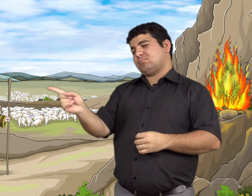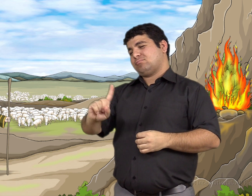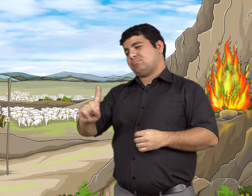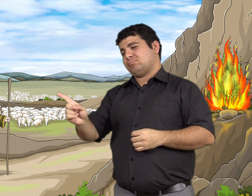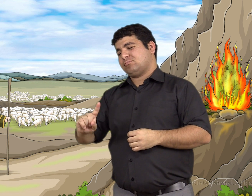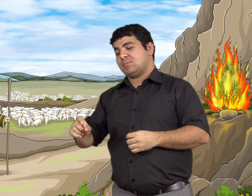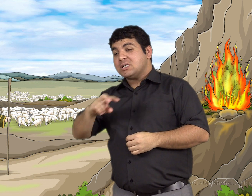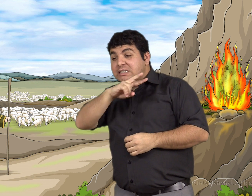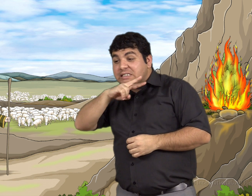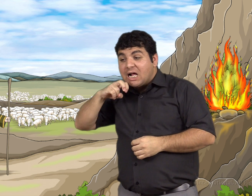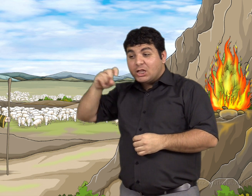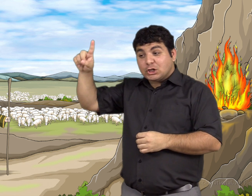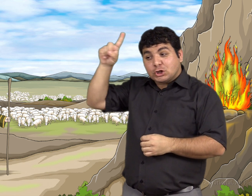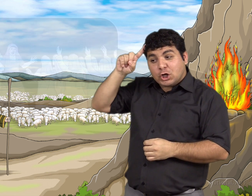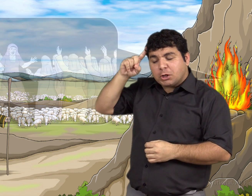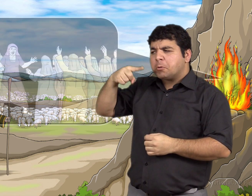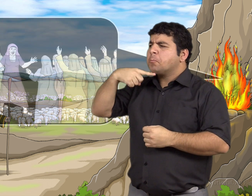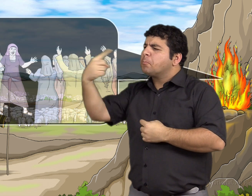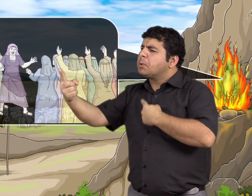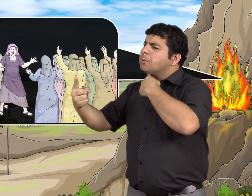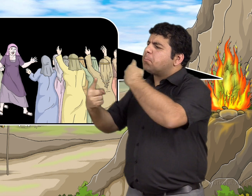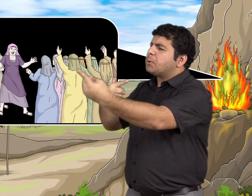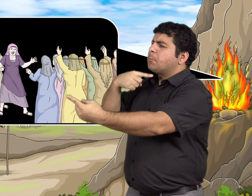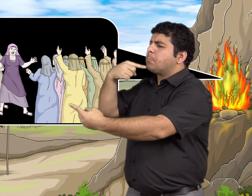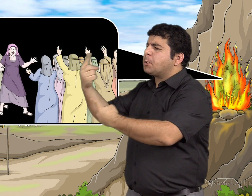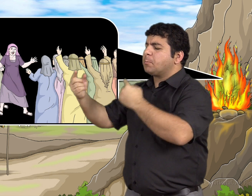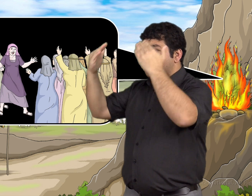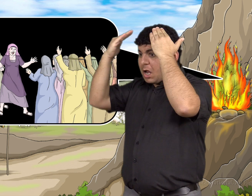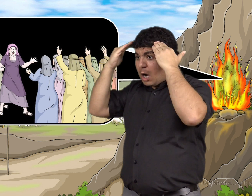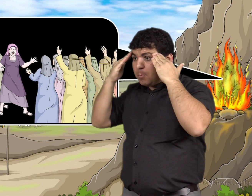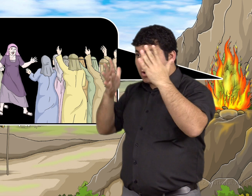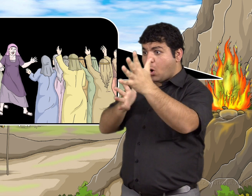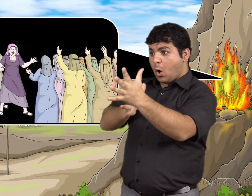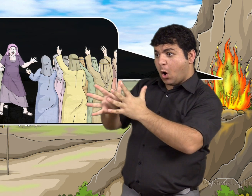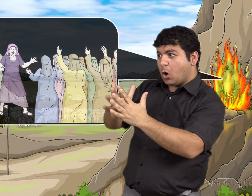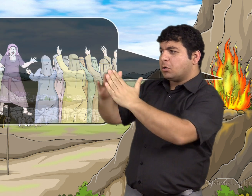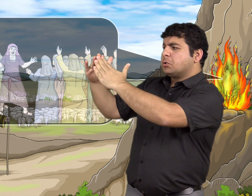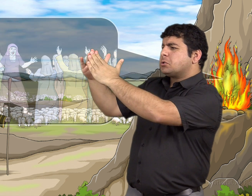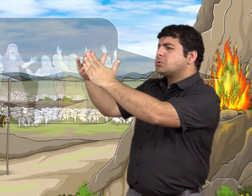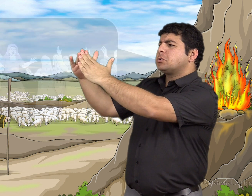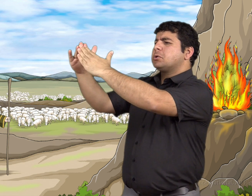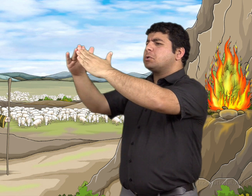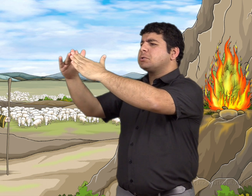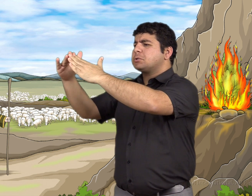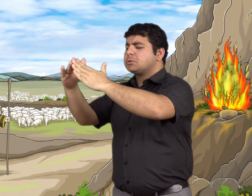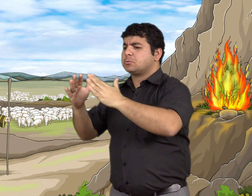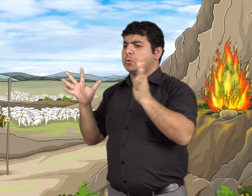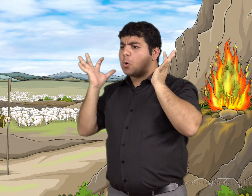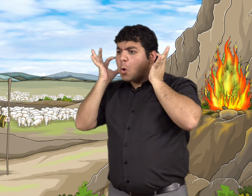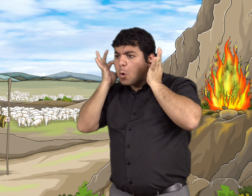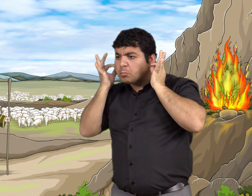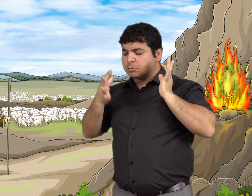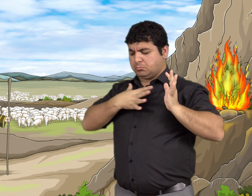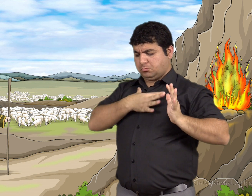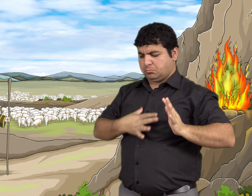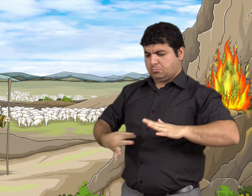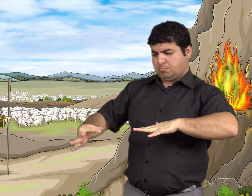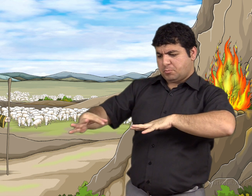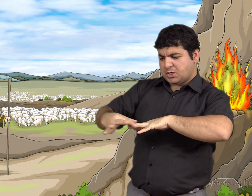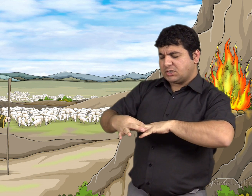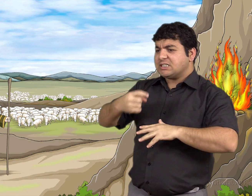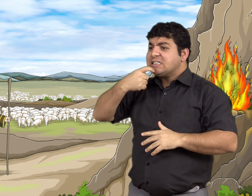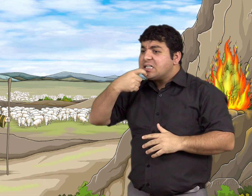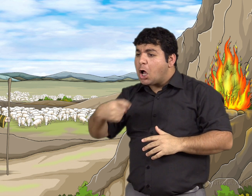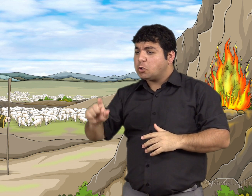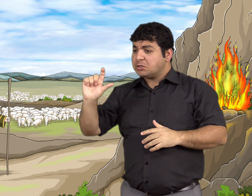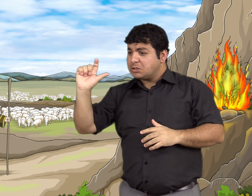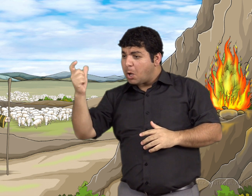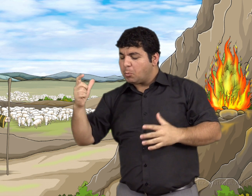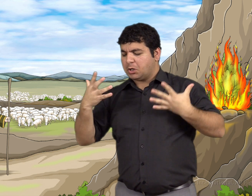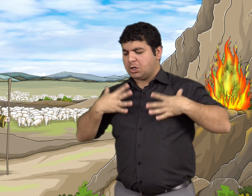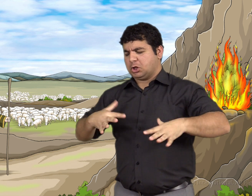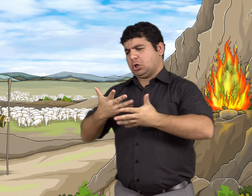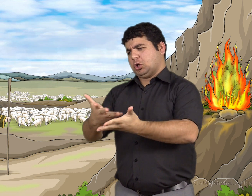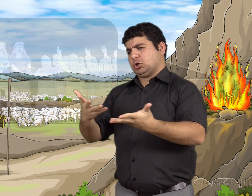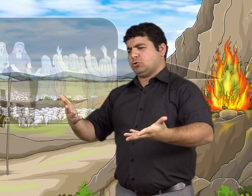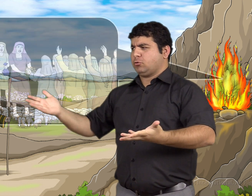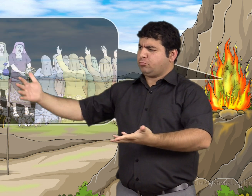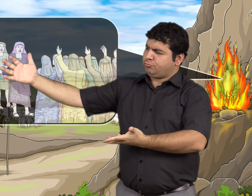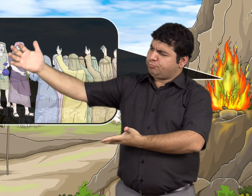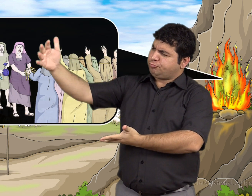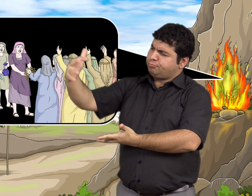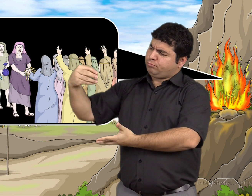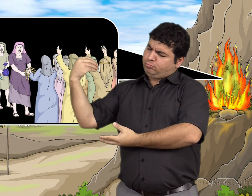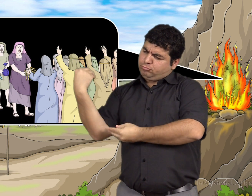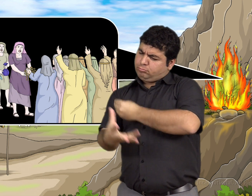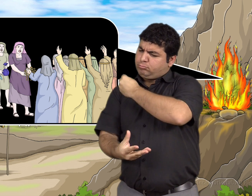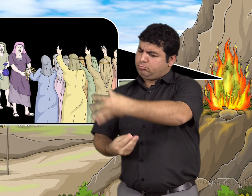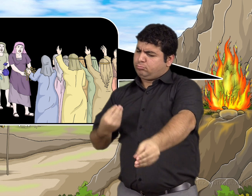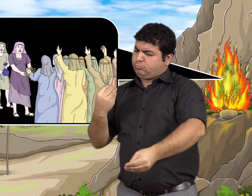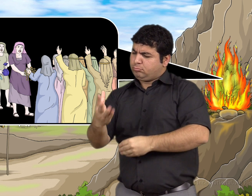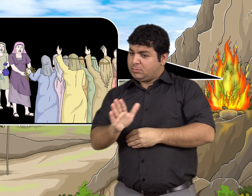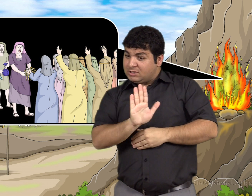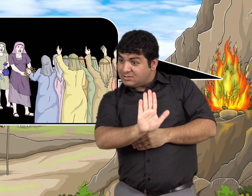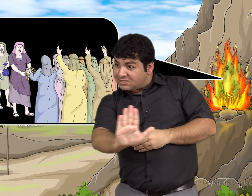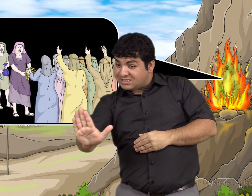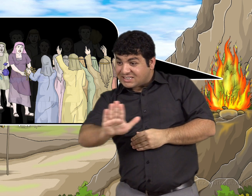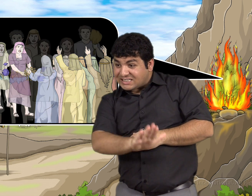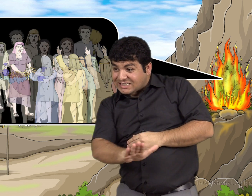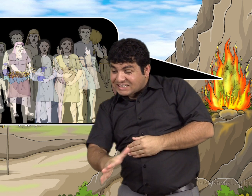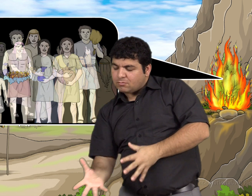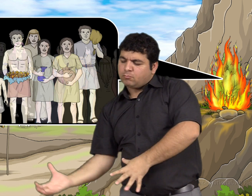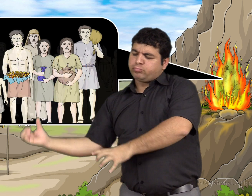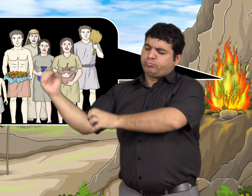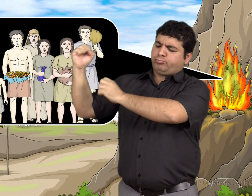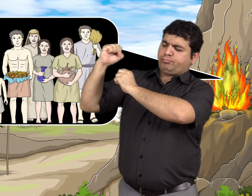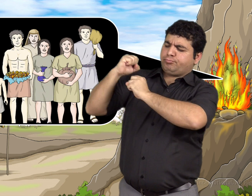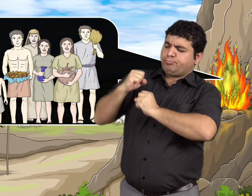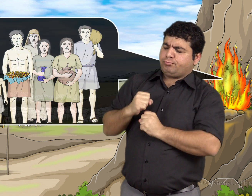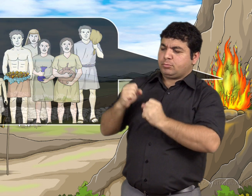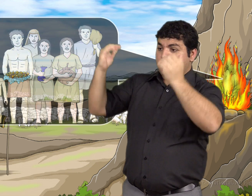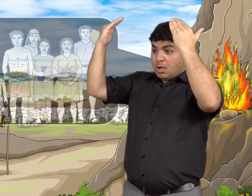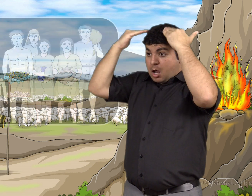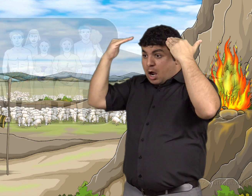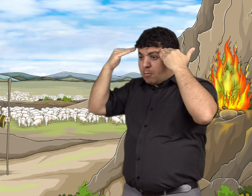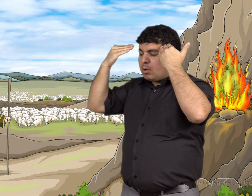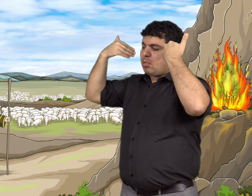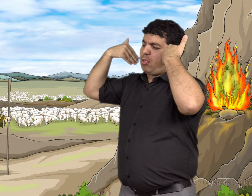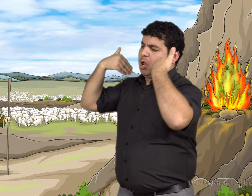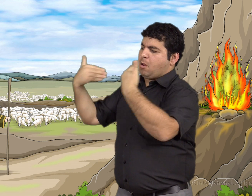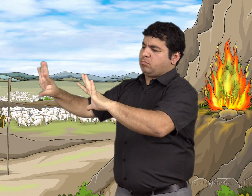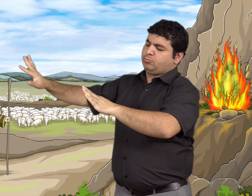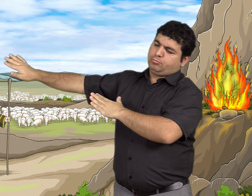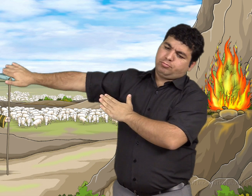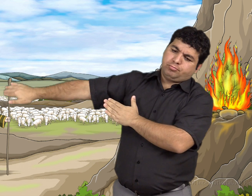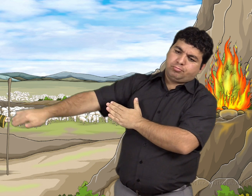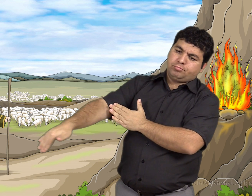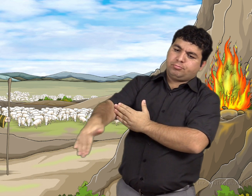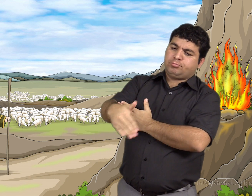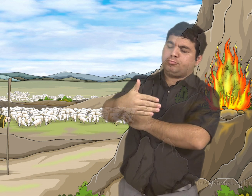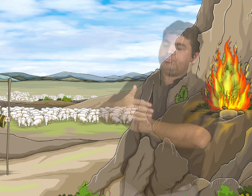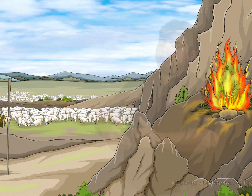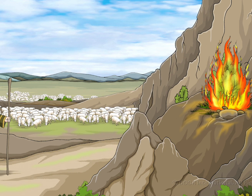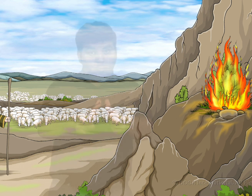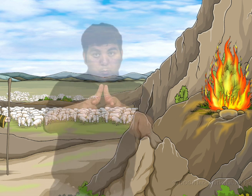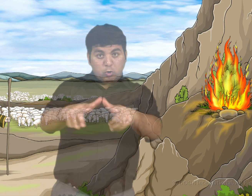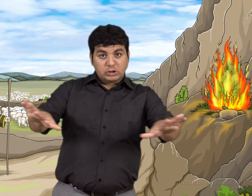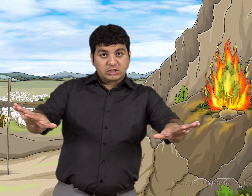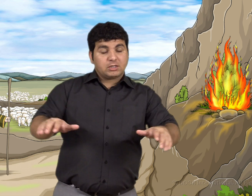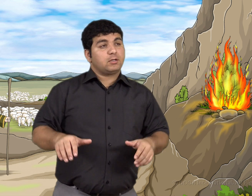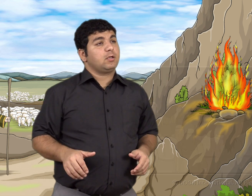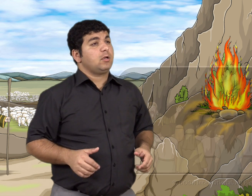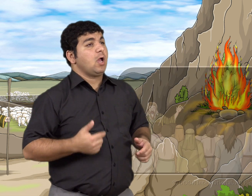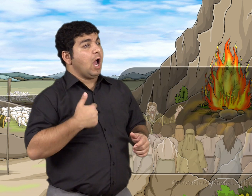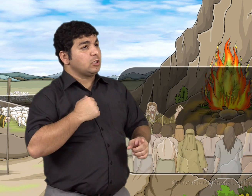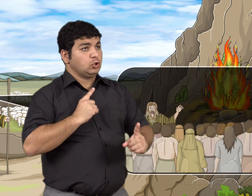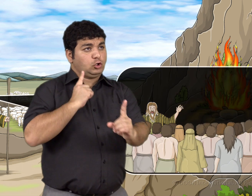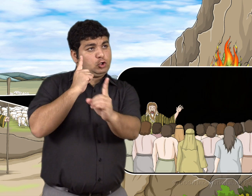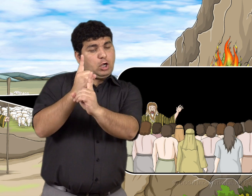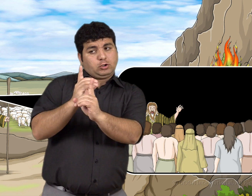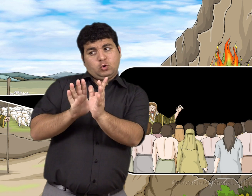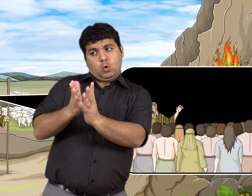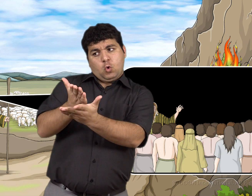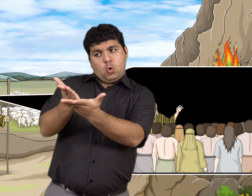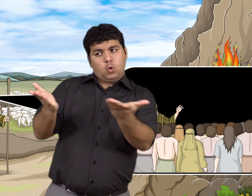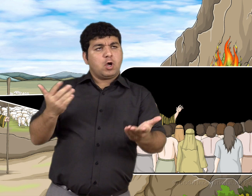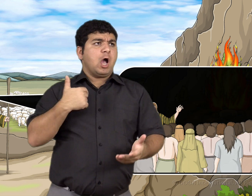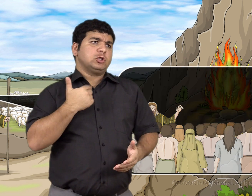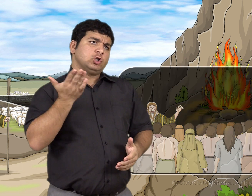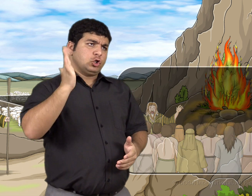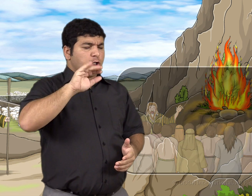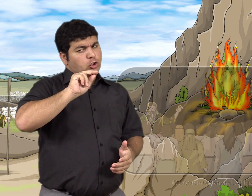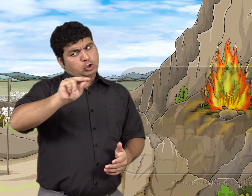Every woman shall ask her neighbor and any woman staying in her house for silver and gold jewelry and clothing, and you will put them on your sons and daughters.